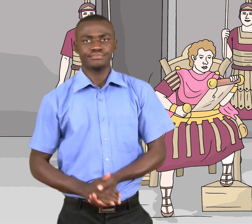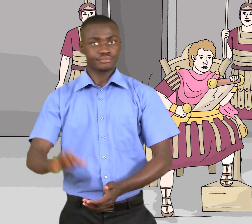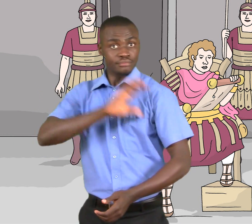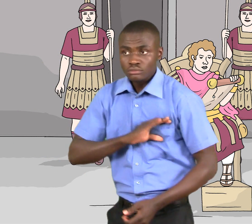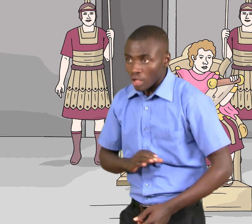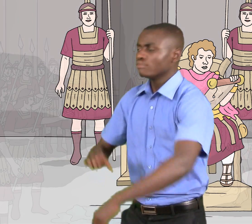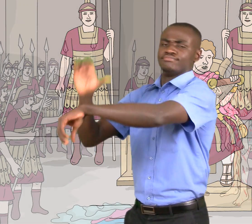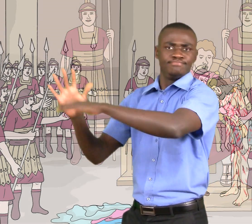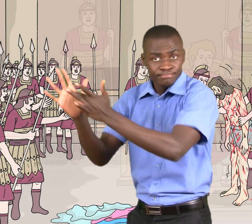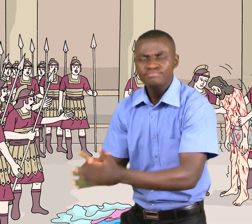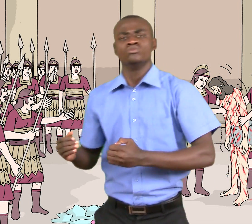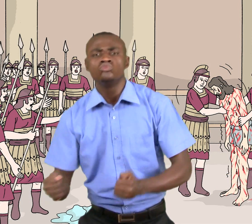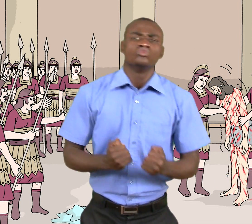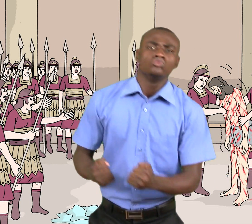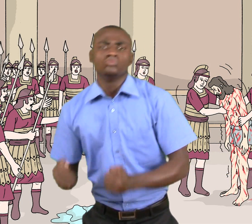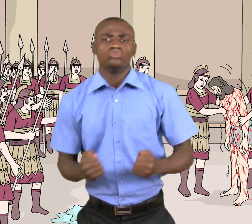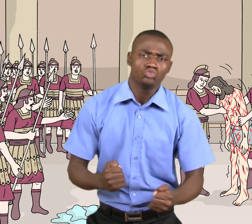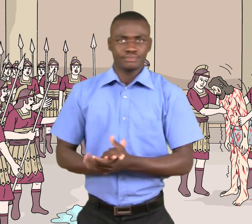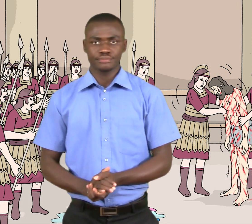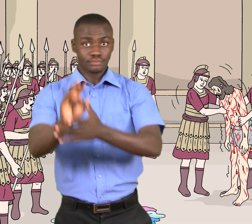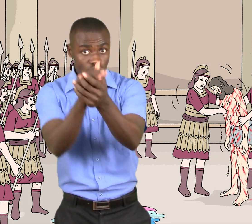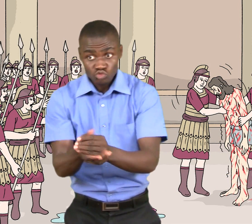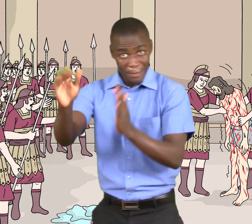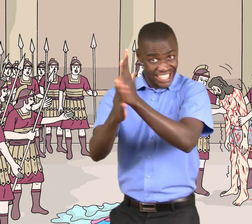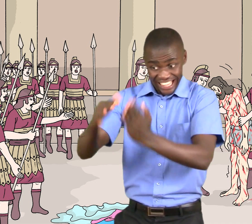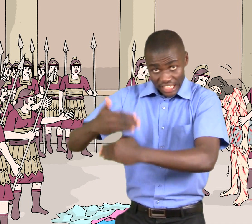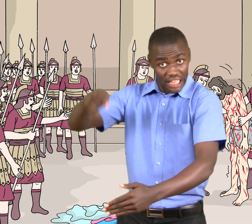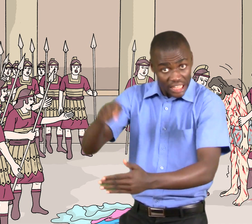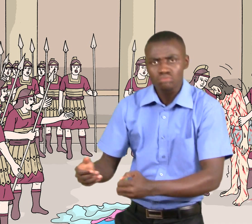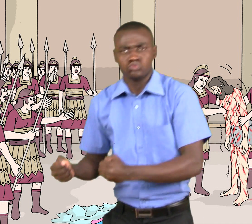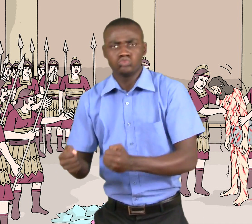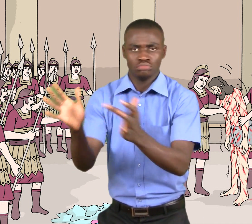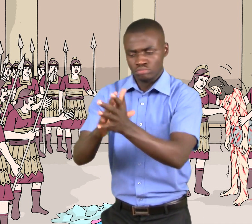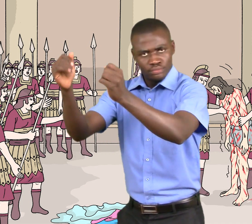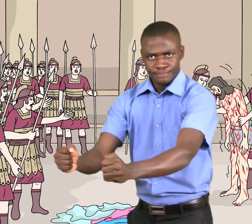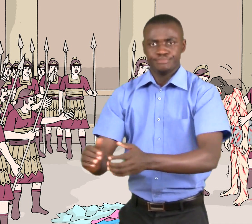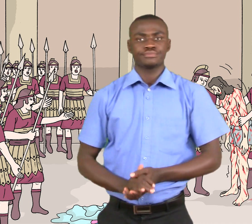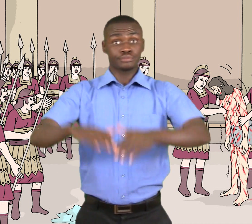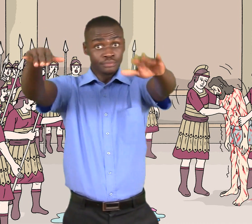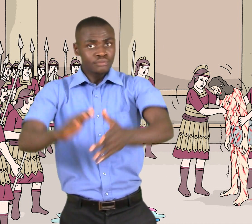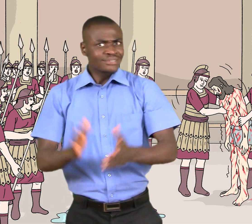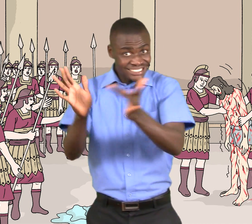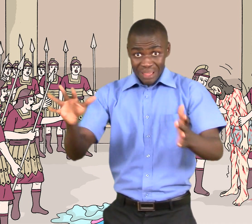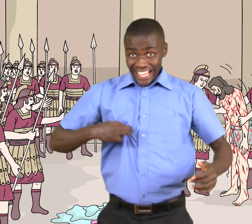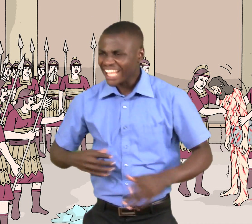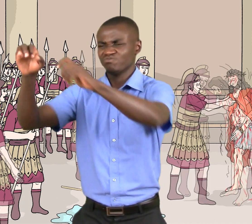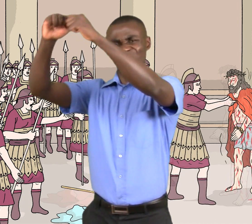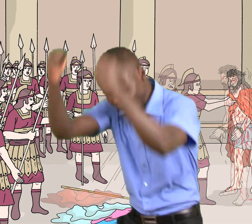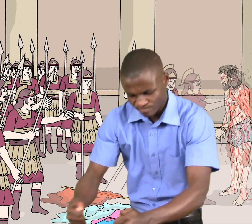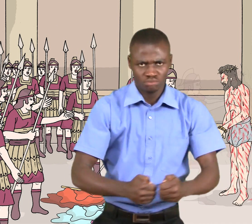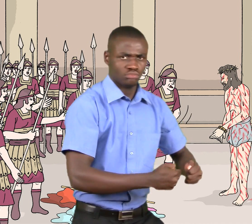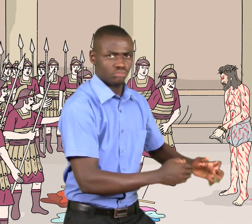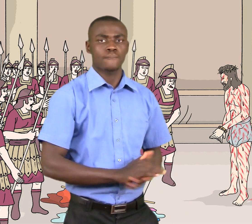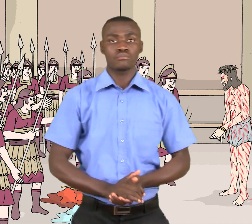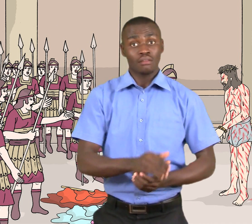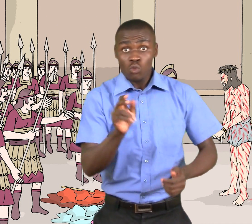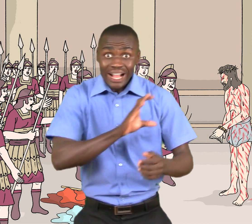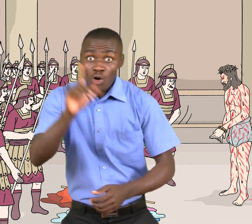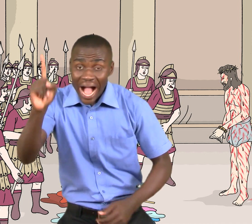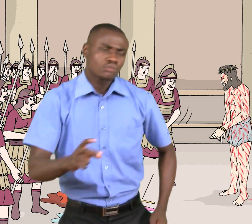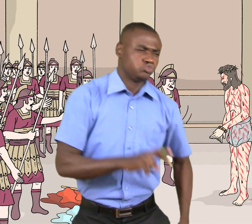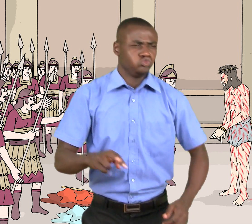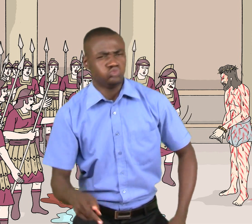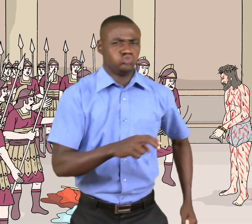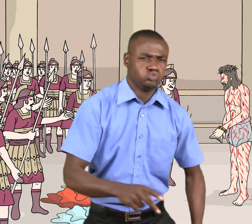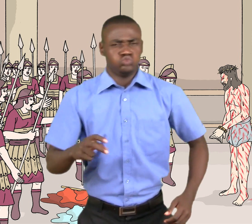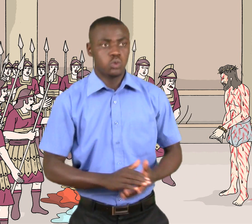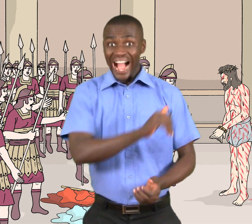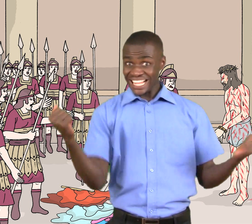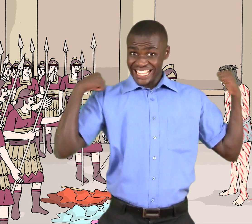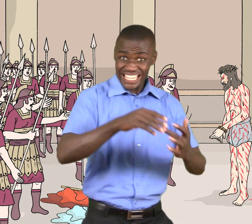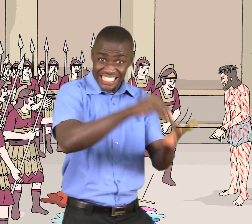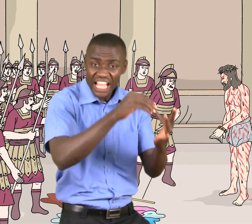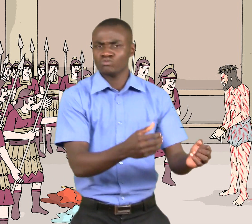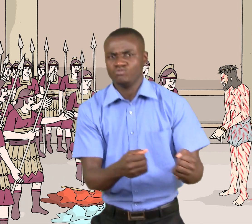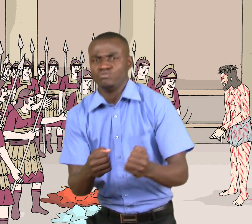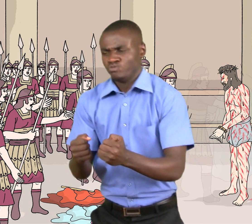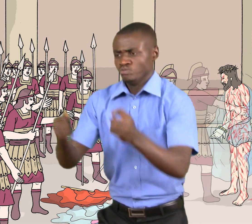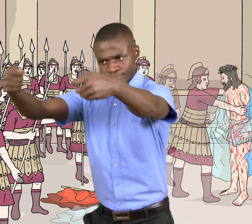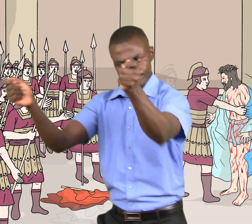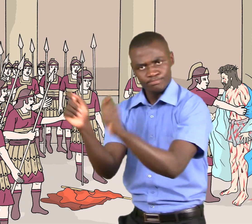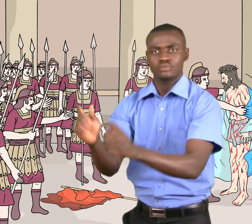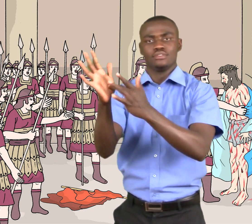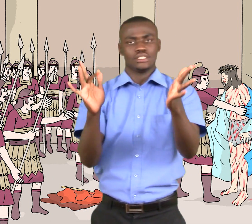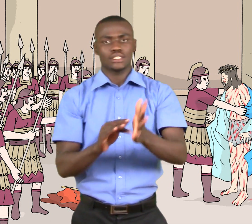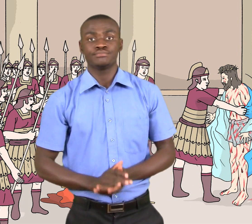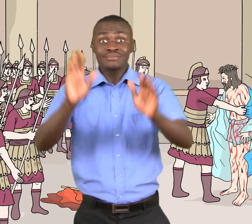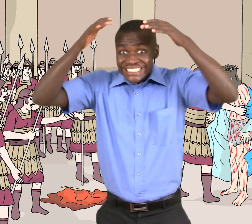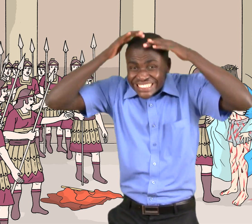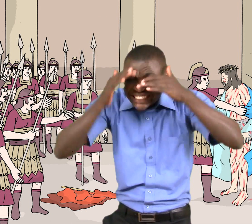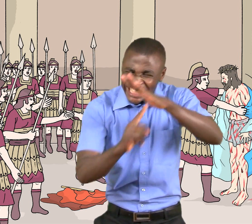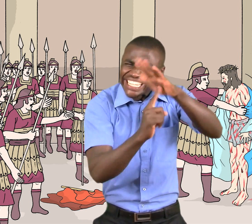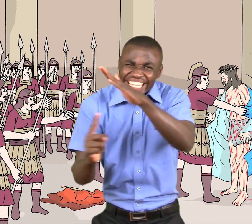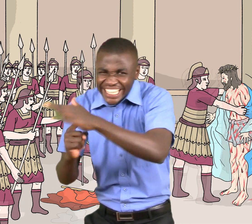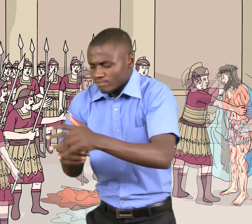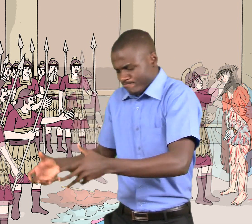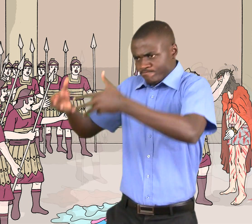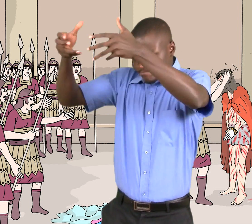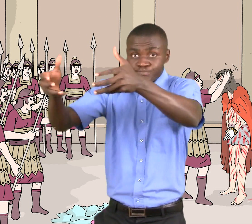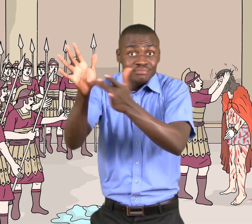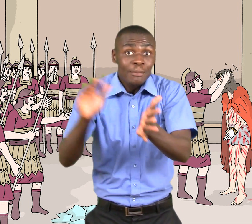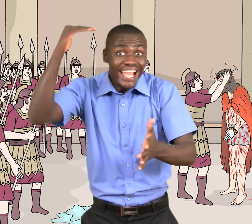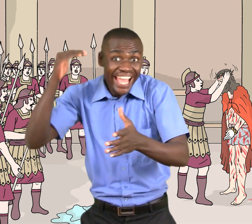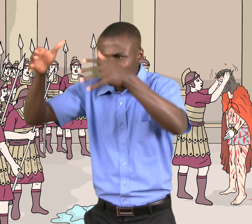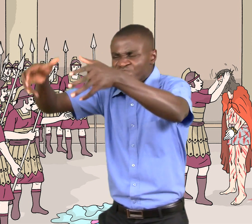Then the governor’s soldiers took Jesus into the Praetorium and gathered the whole company around Him. They stripped Him and put a scarlet robe on Him.